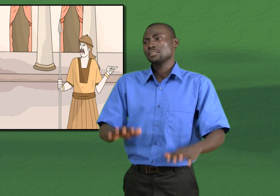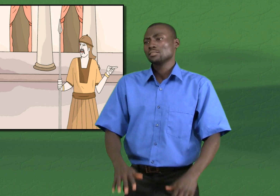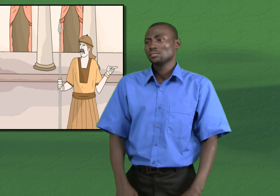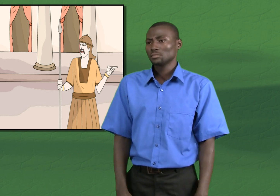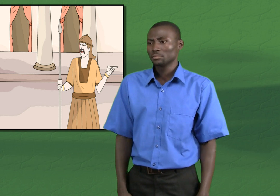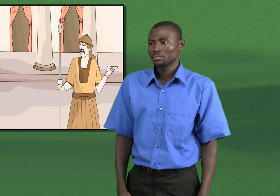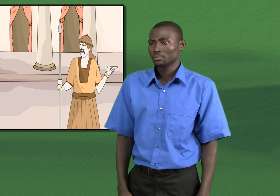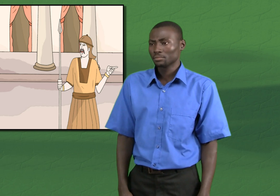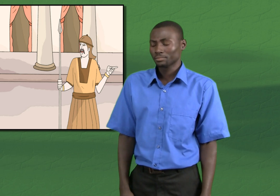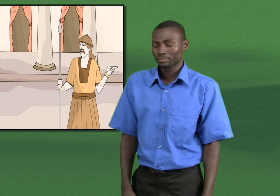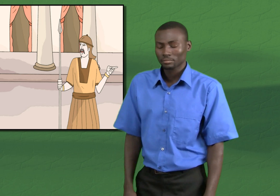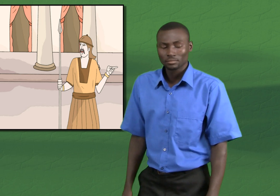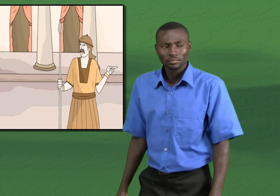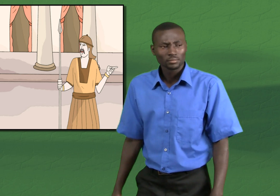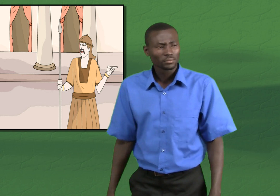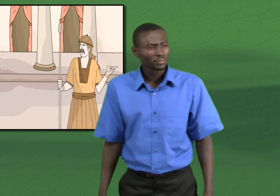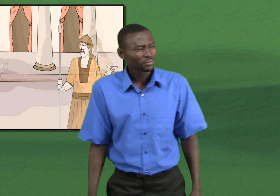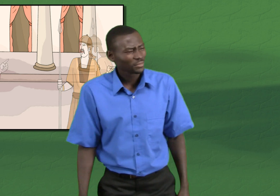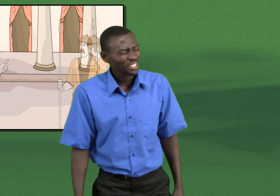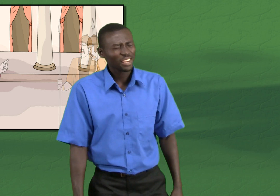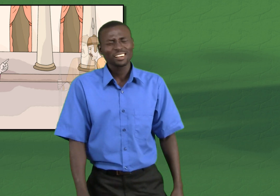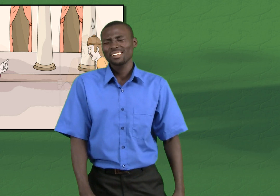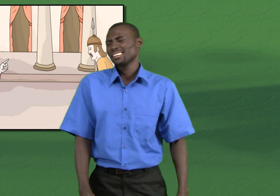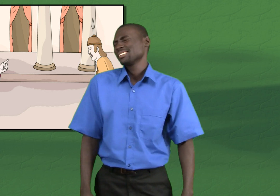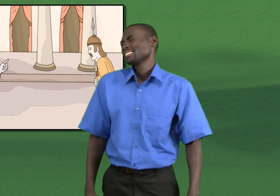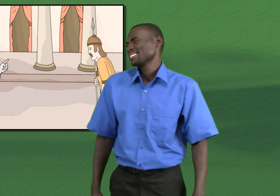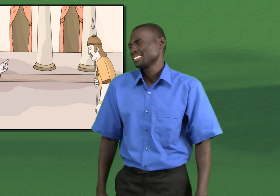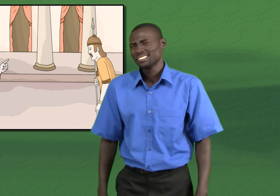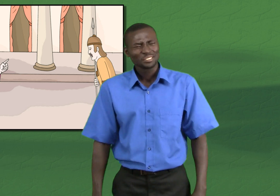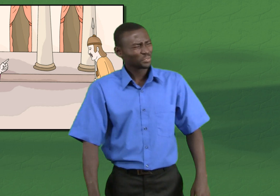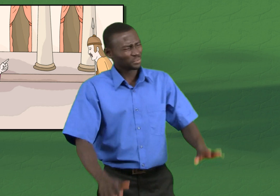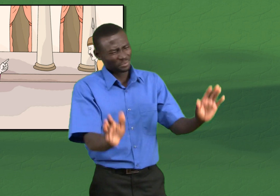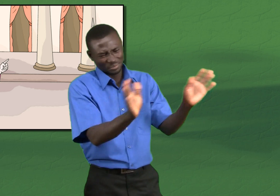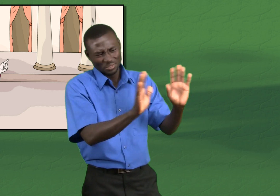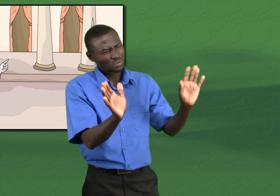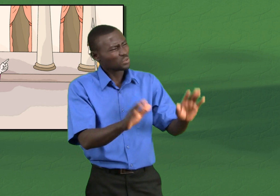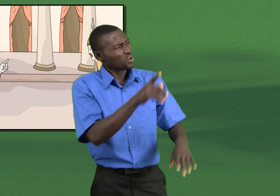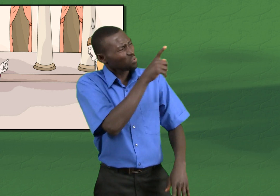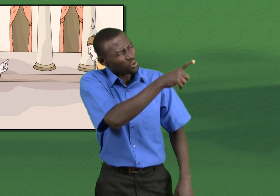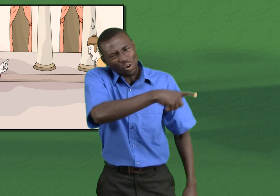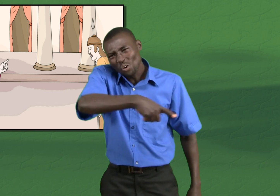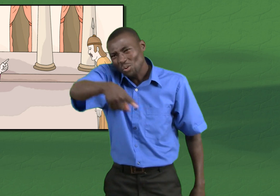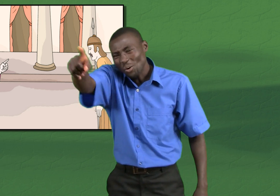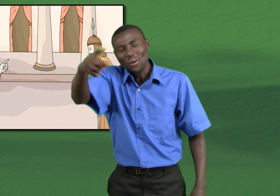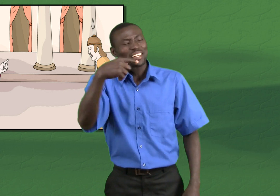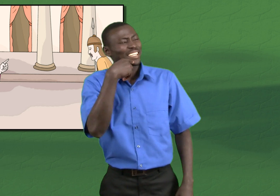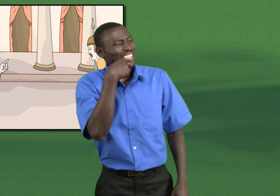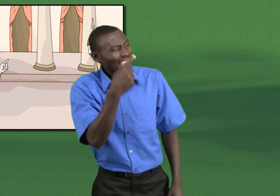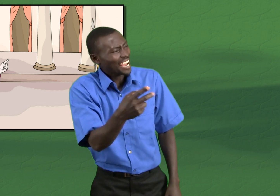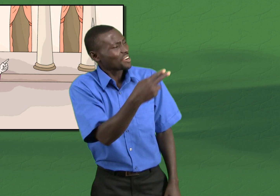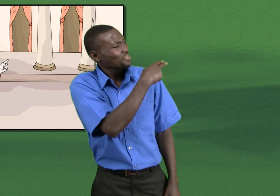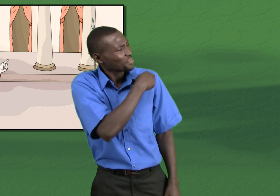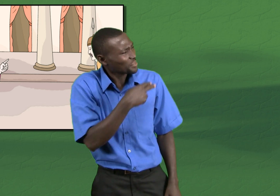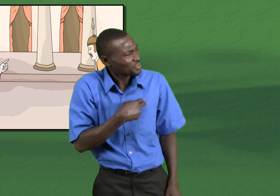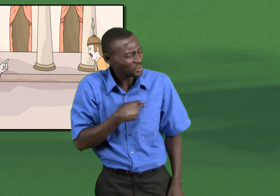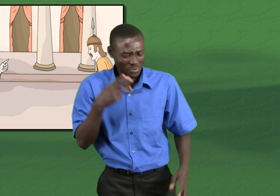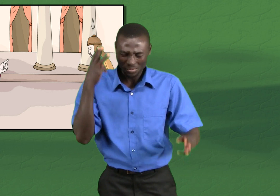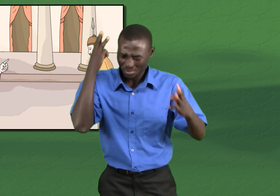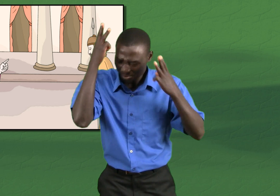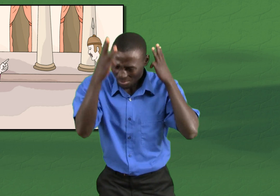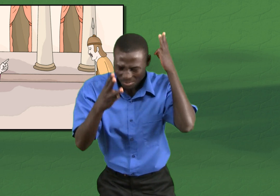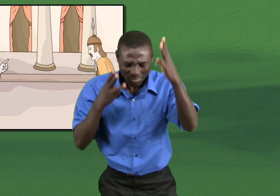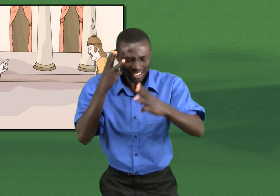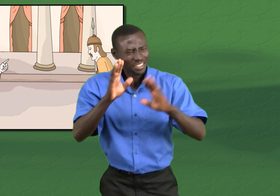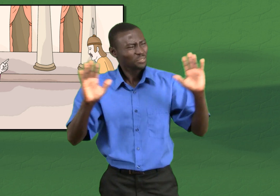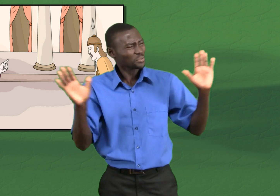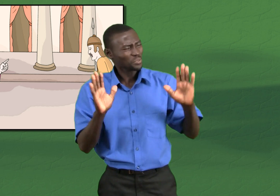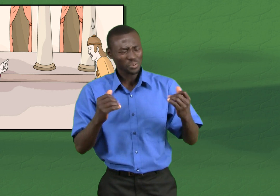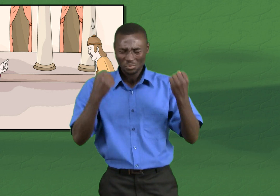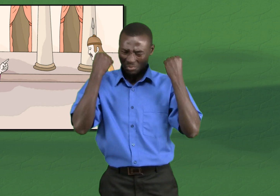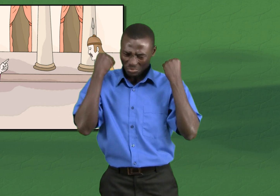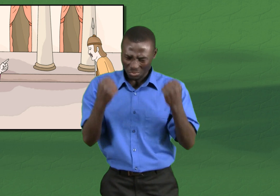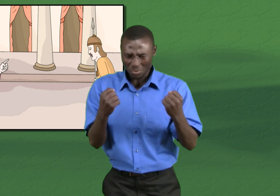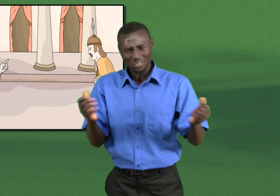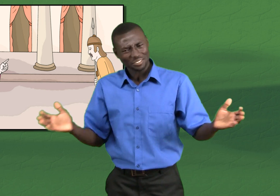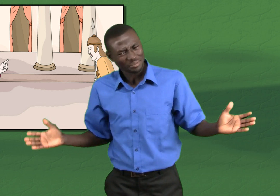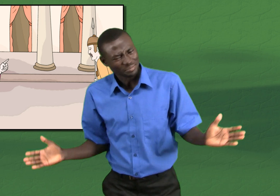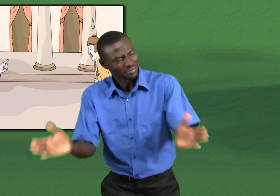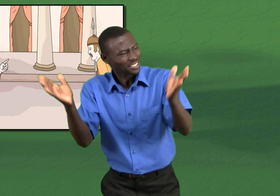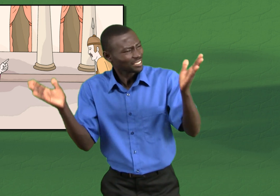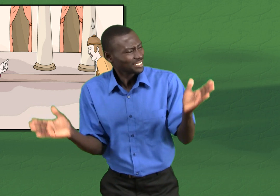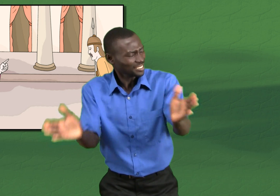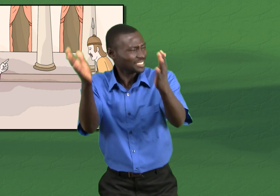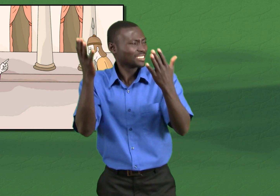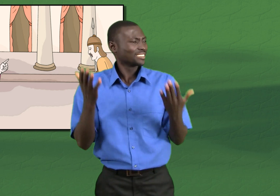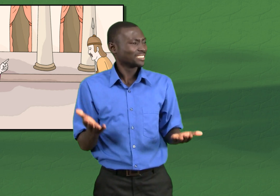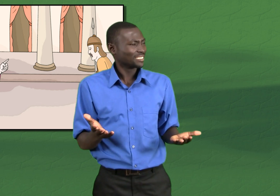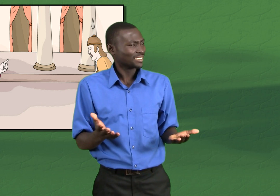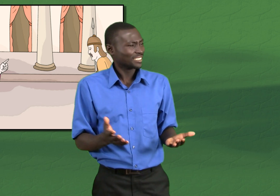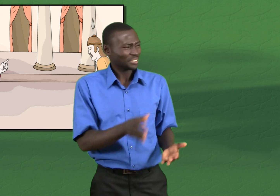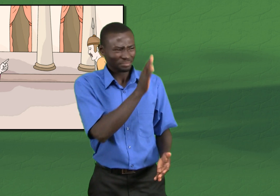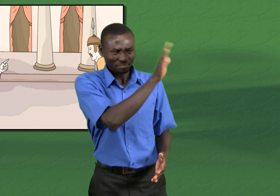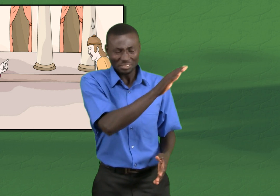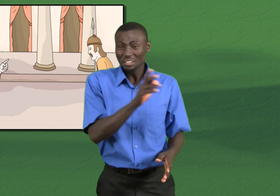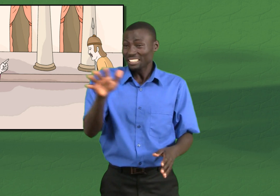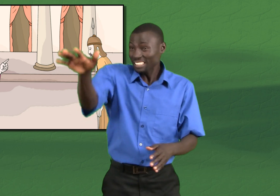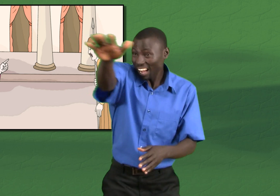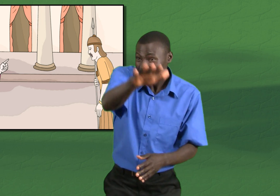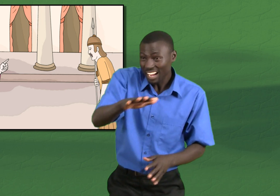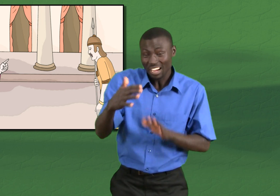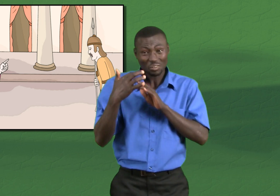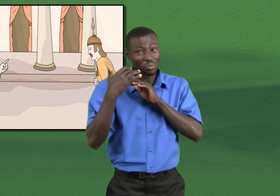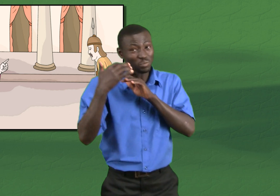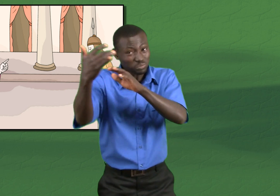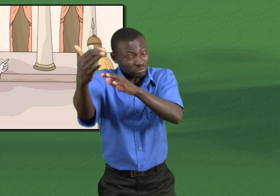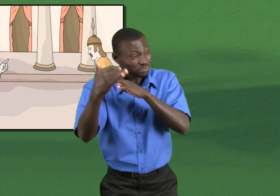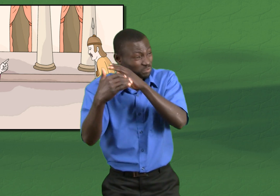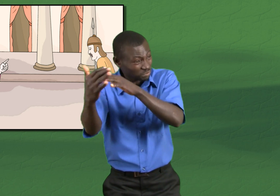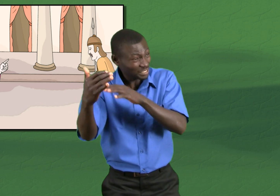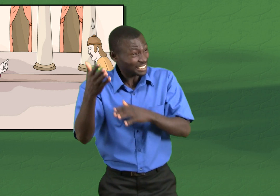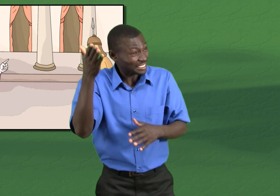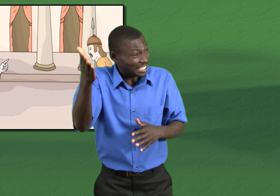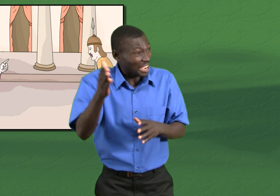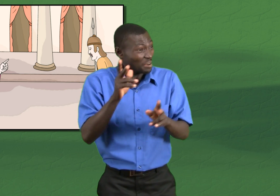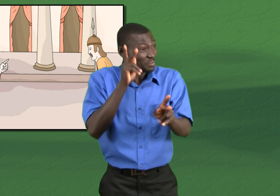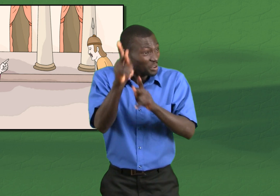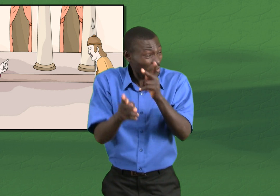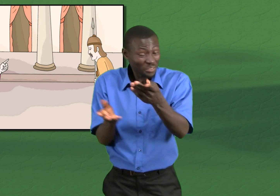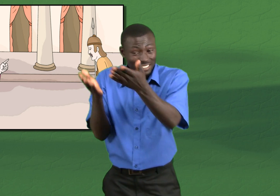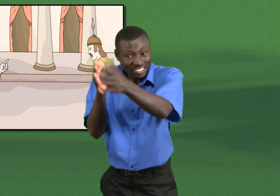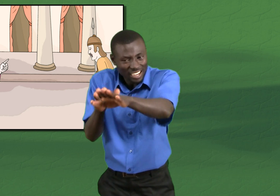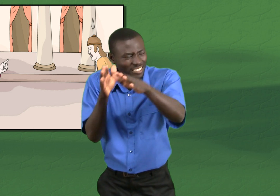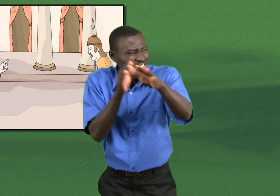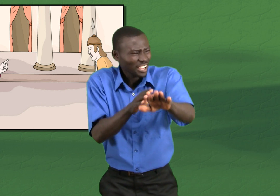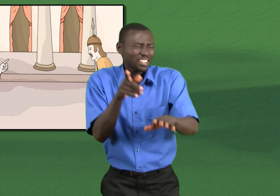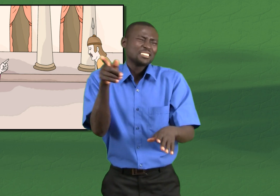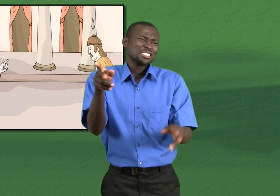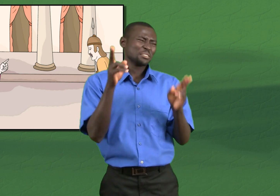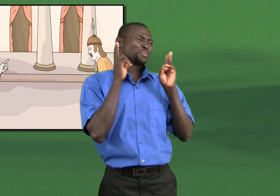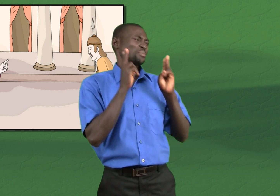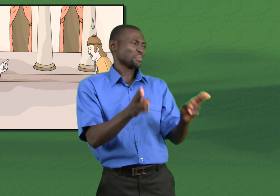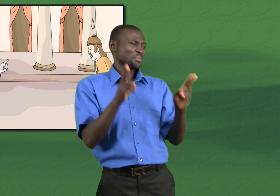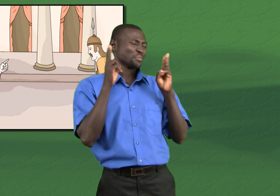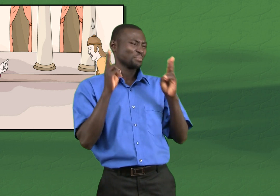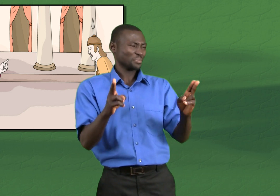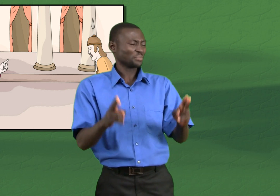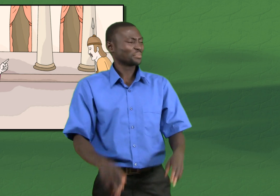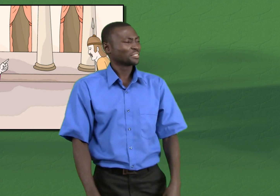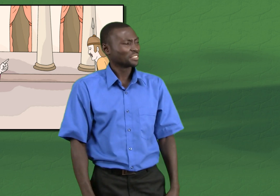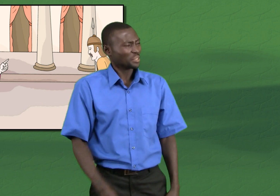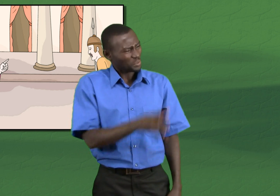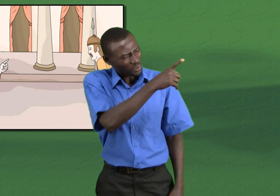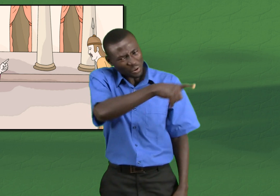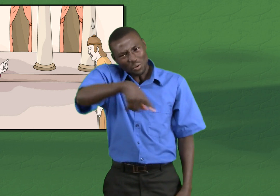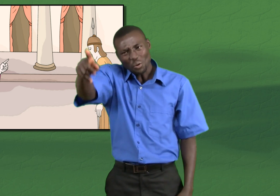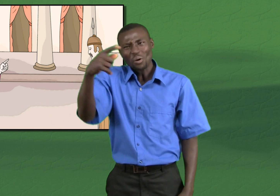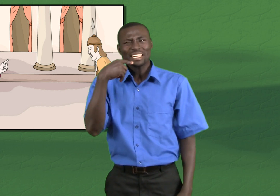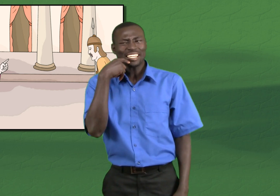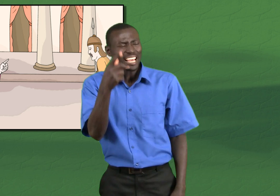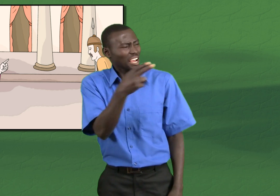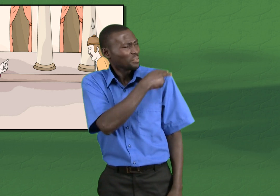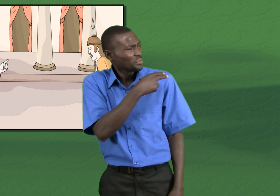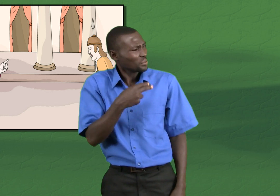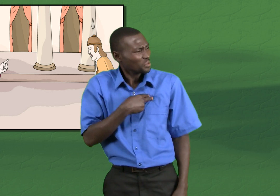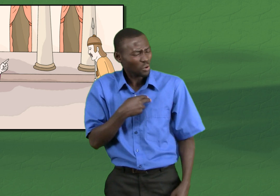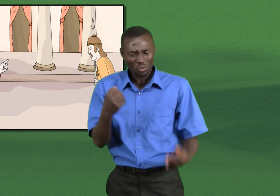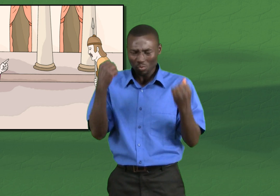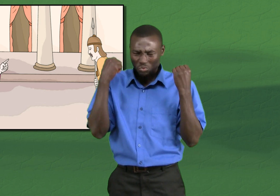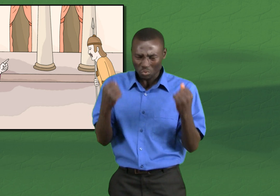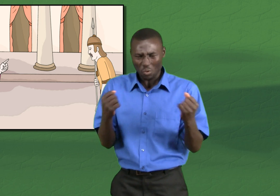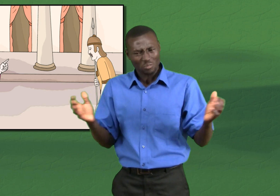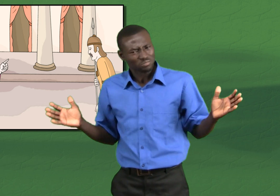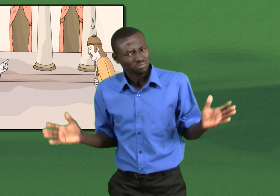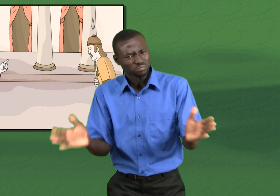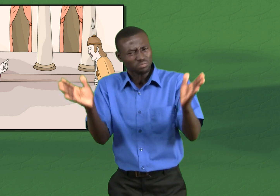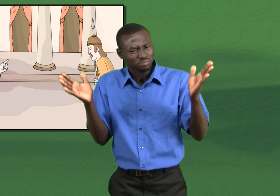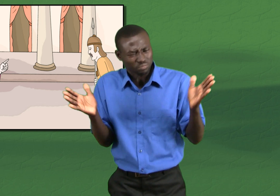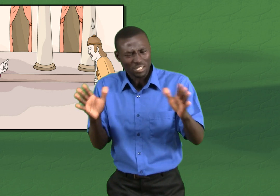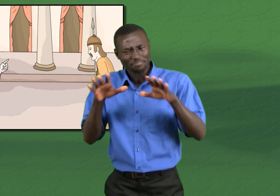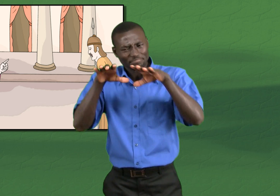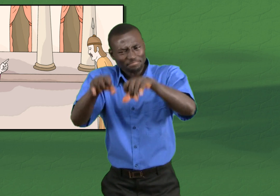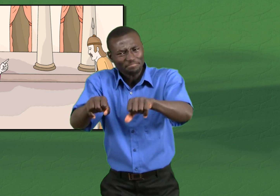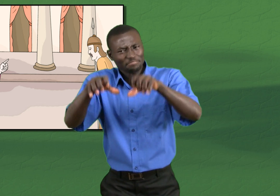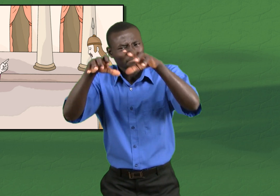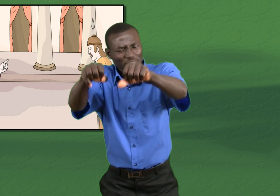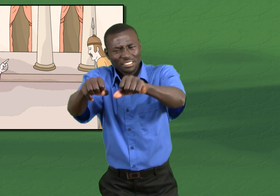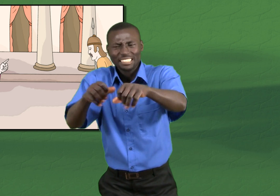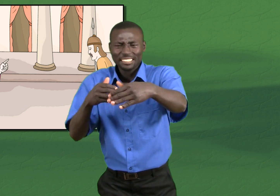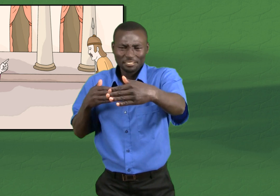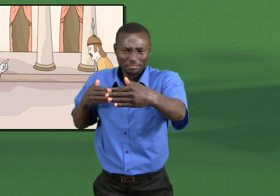Then David told the messenger, “Say this to Joab: ‘Do not let this matter upset you, for the sword devours one as well as another.